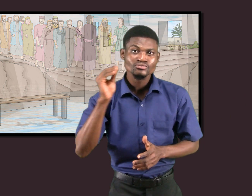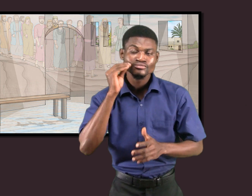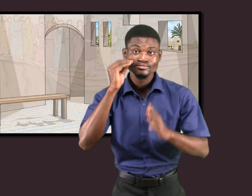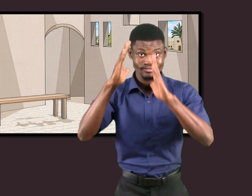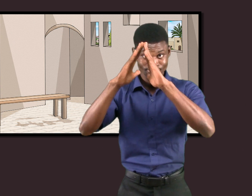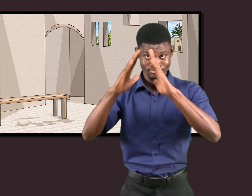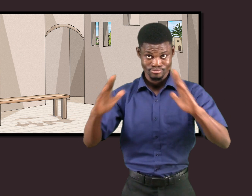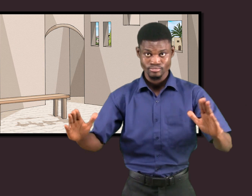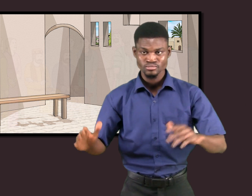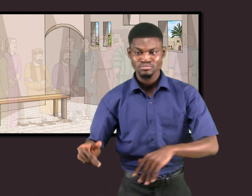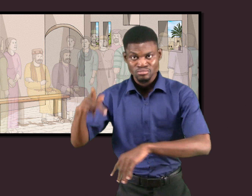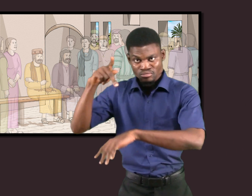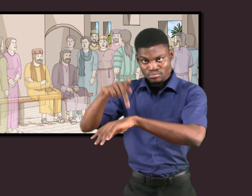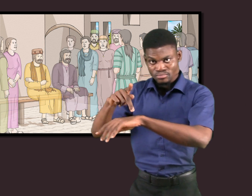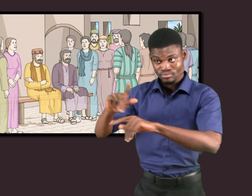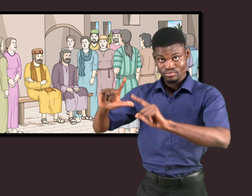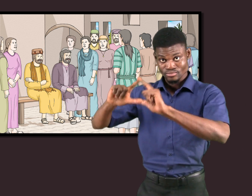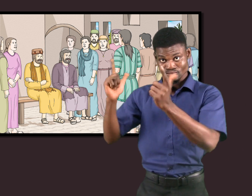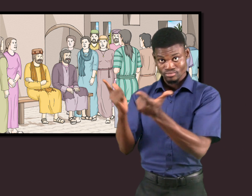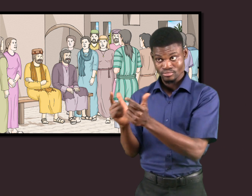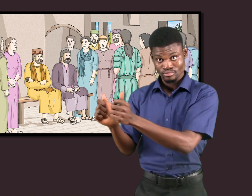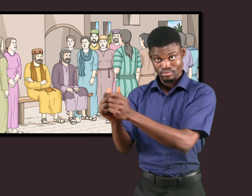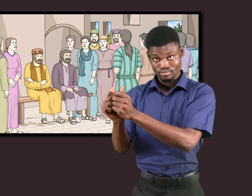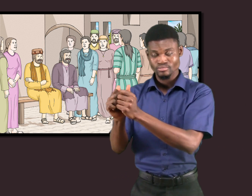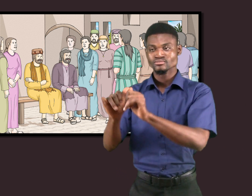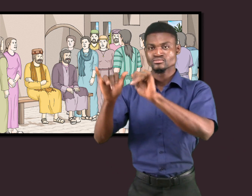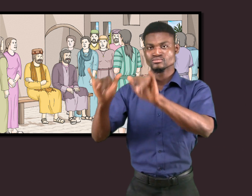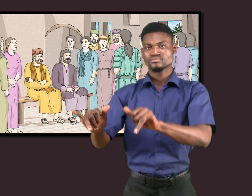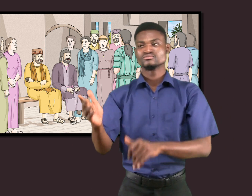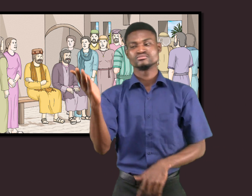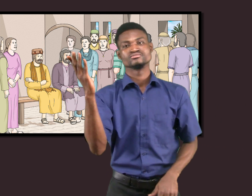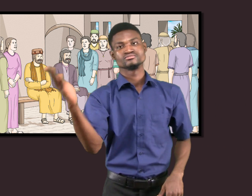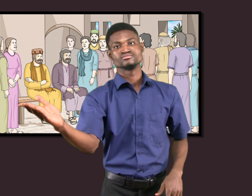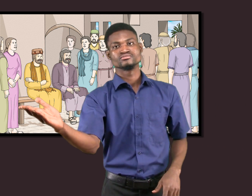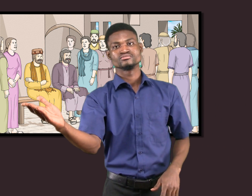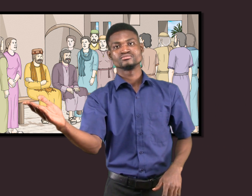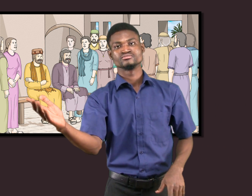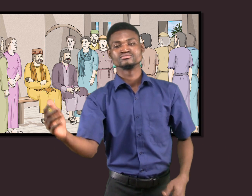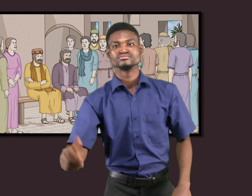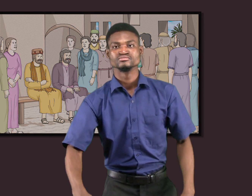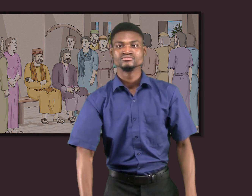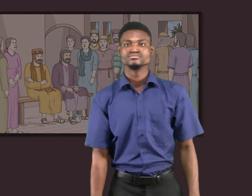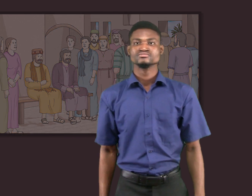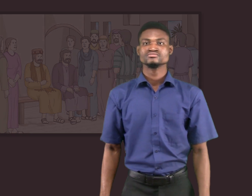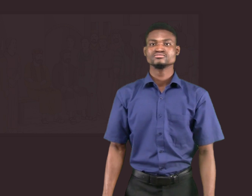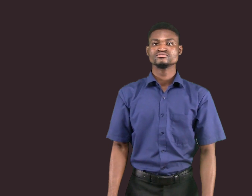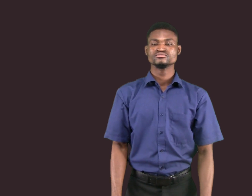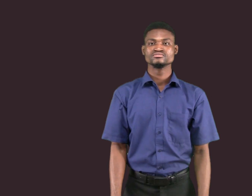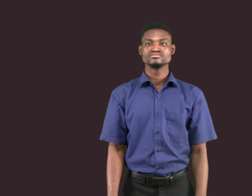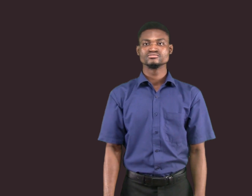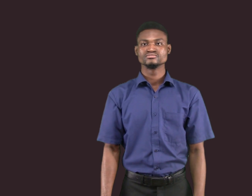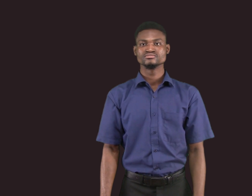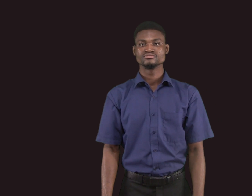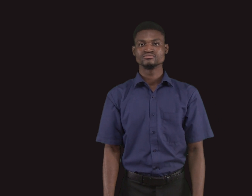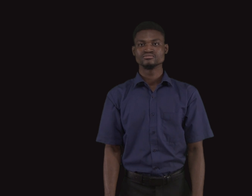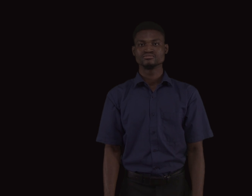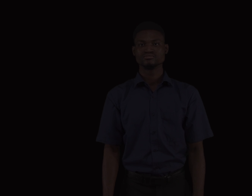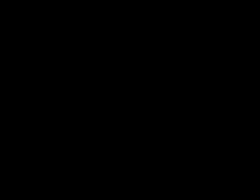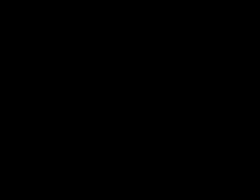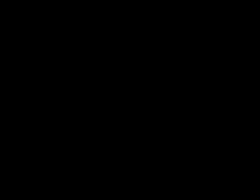And she persuaded us.